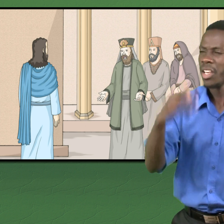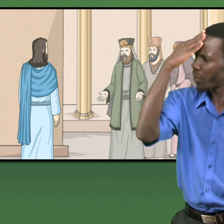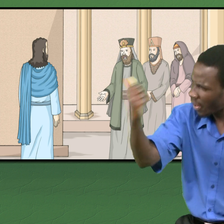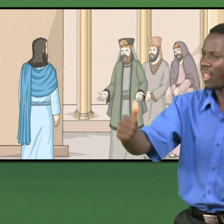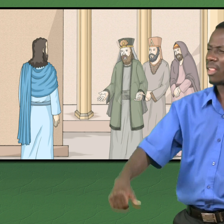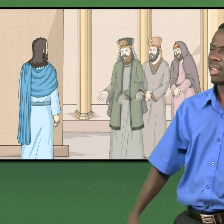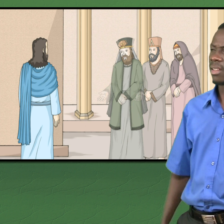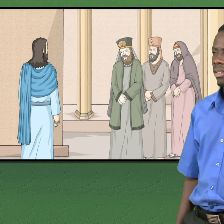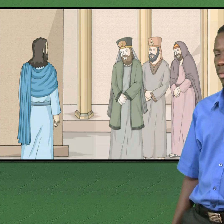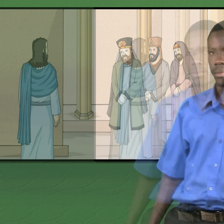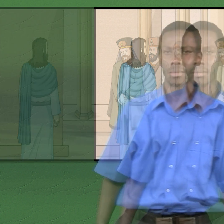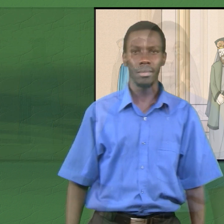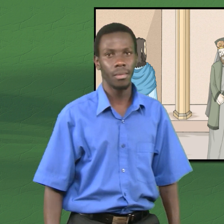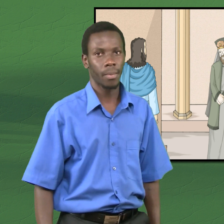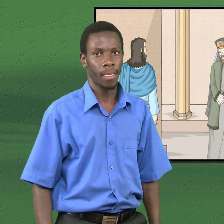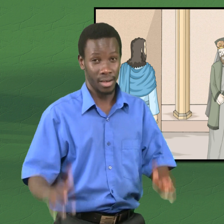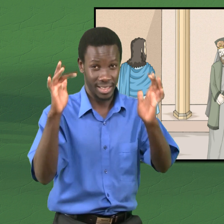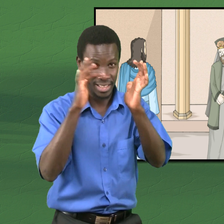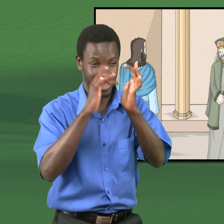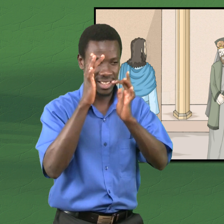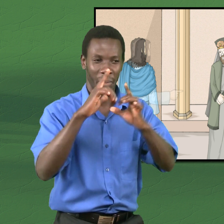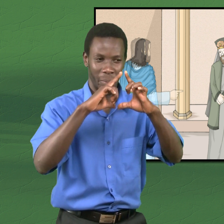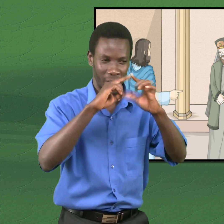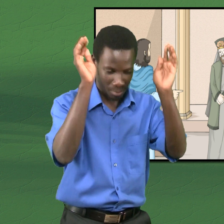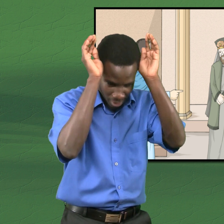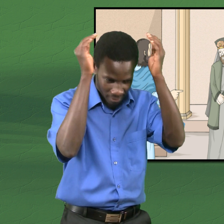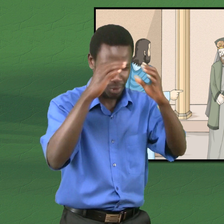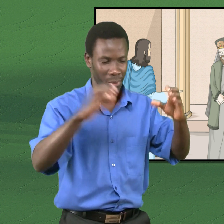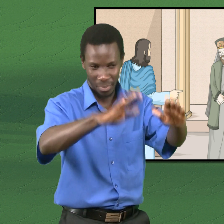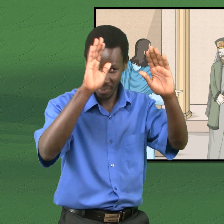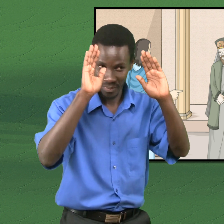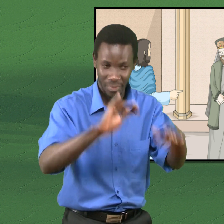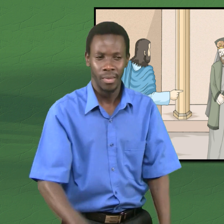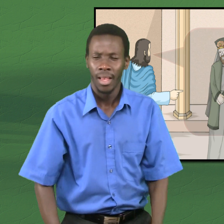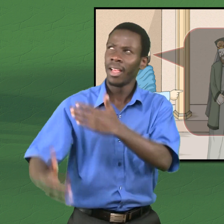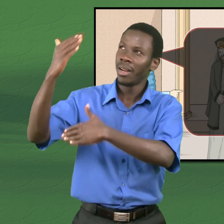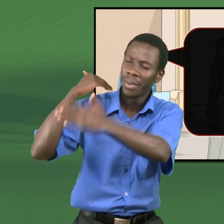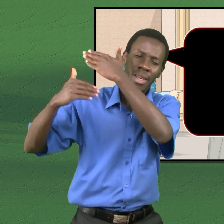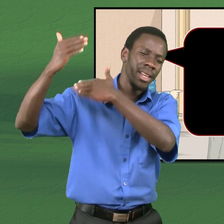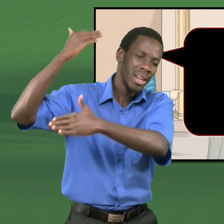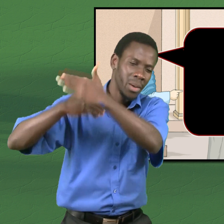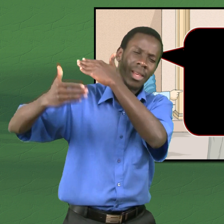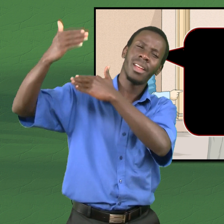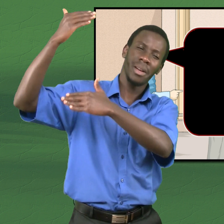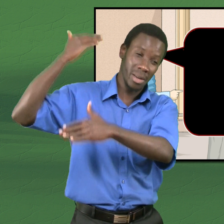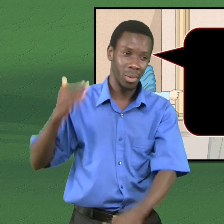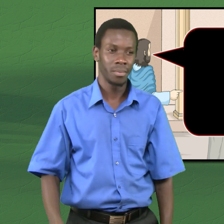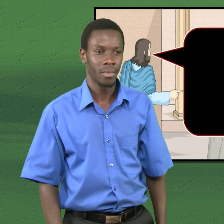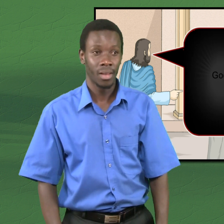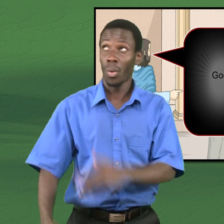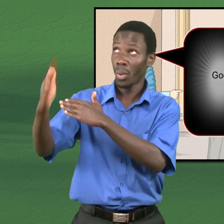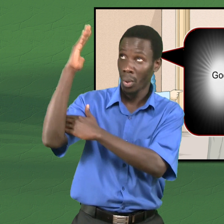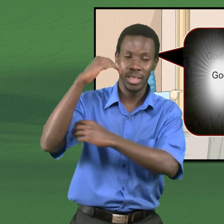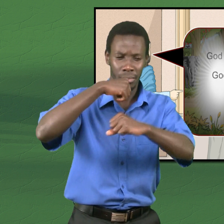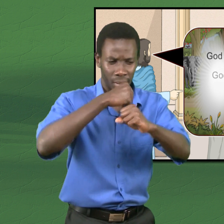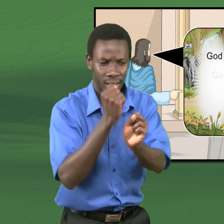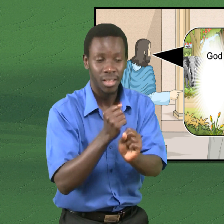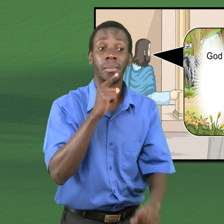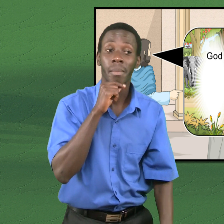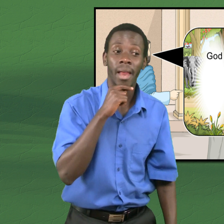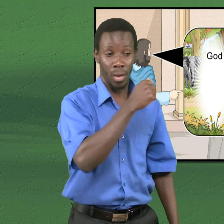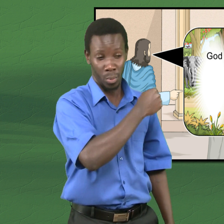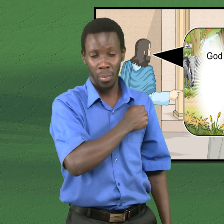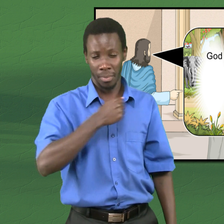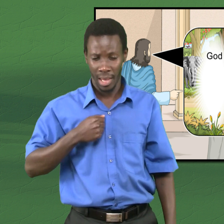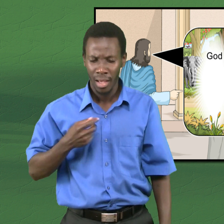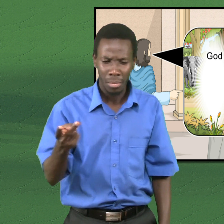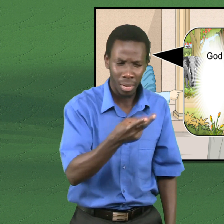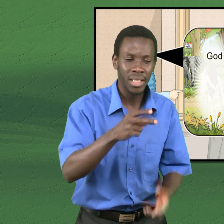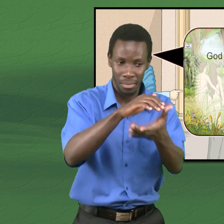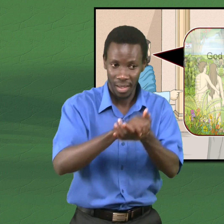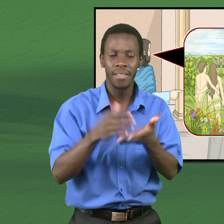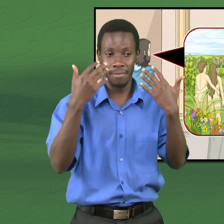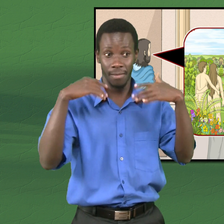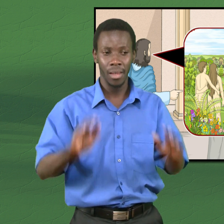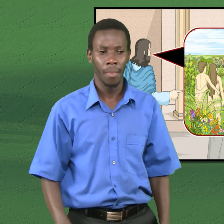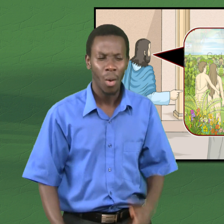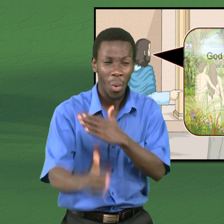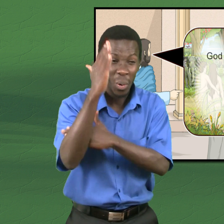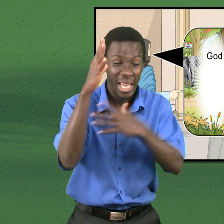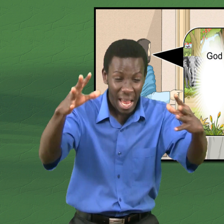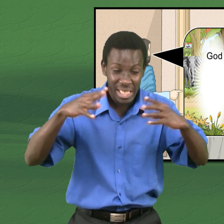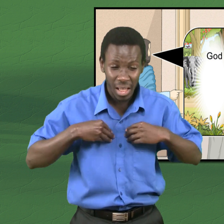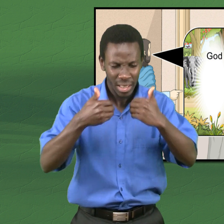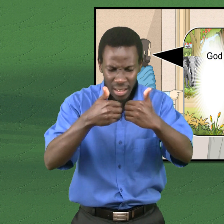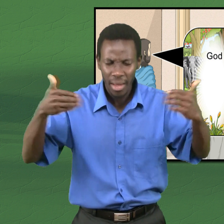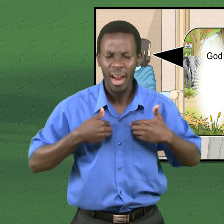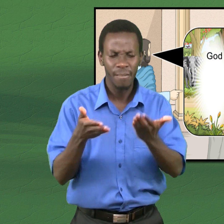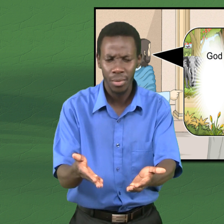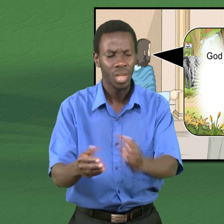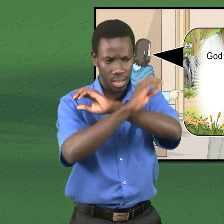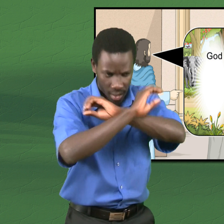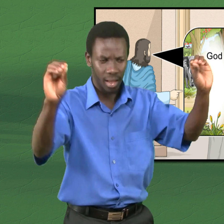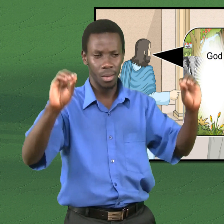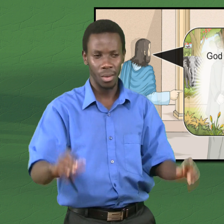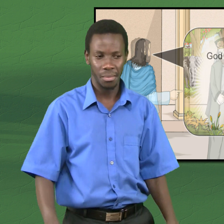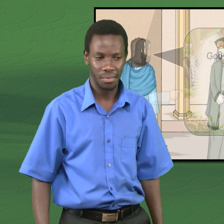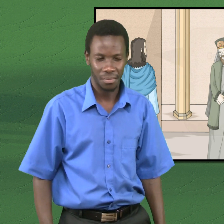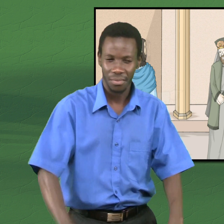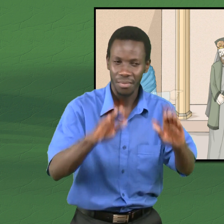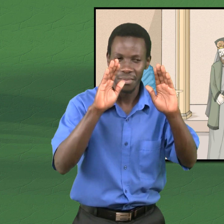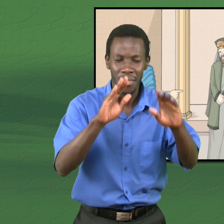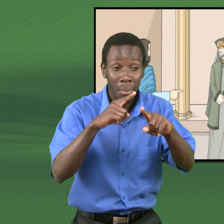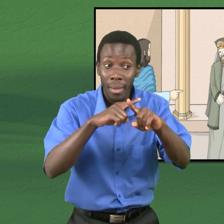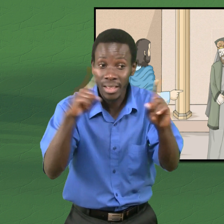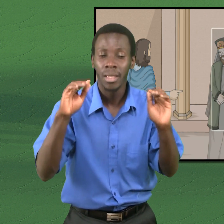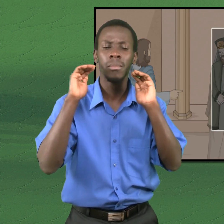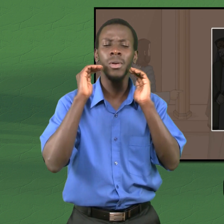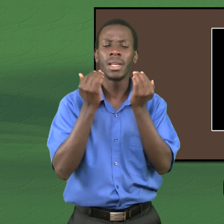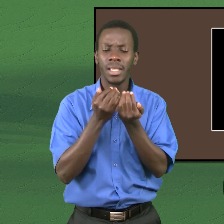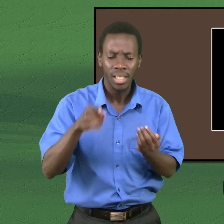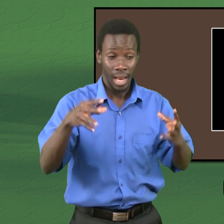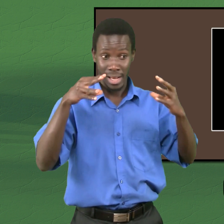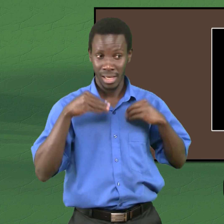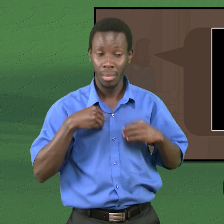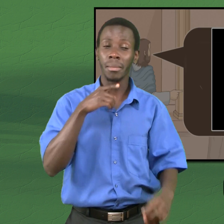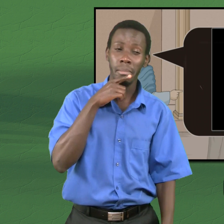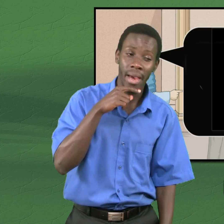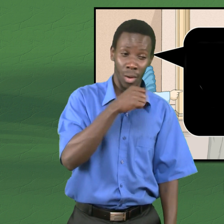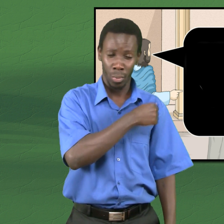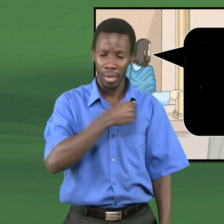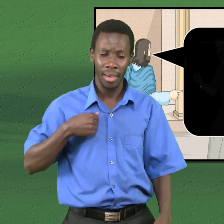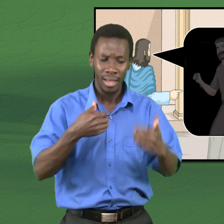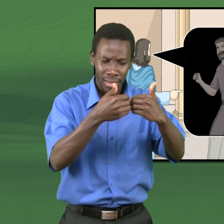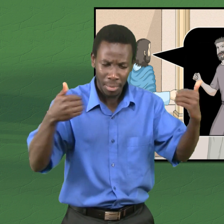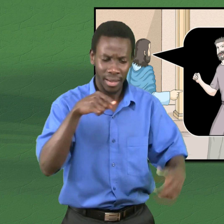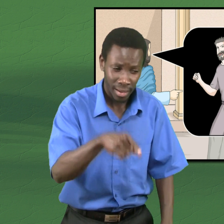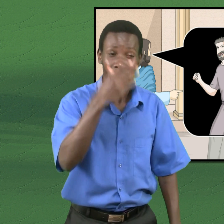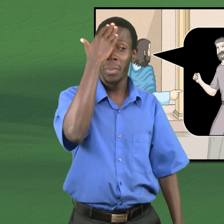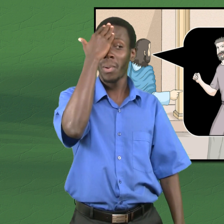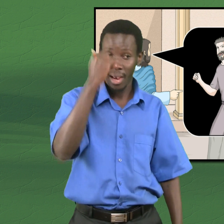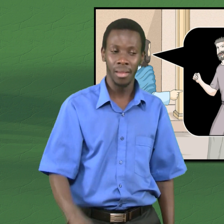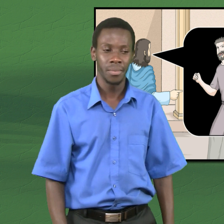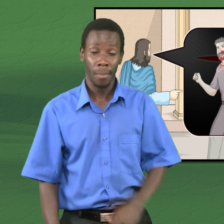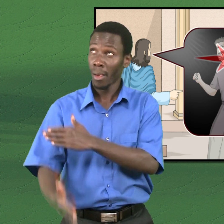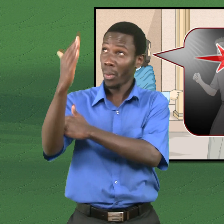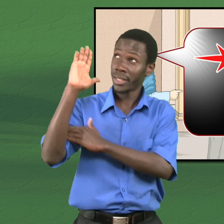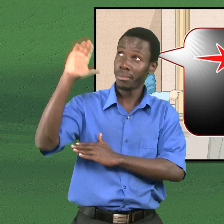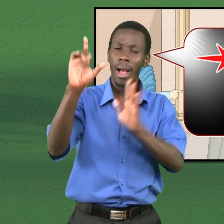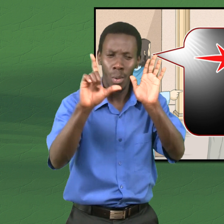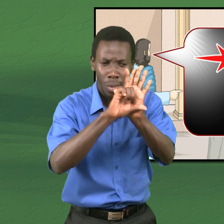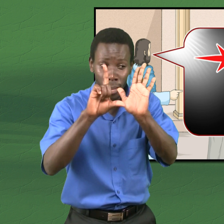Jesus replied, “Moses permitted you to divorce your wives because of your hardness of heart;